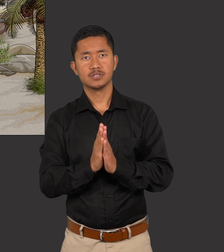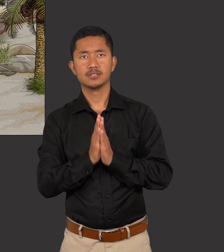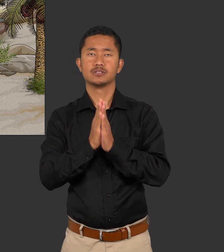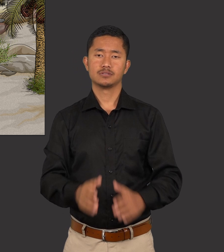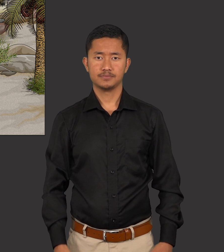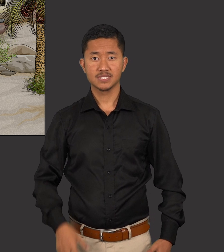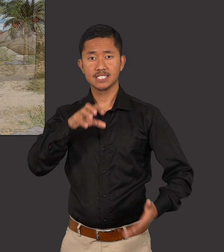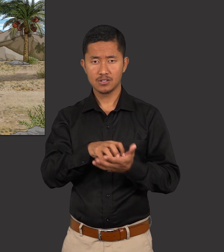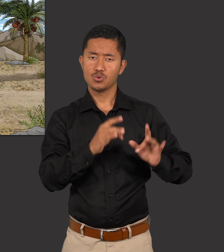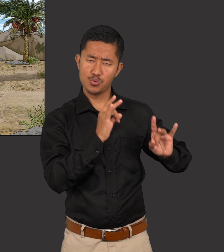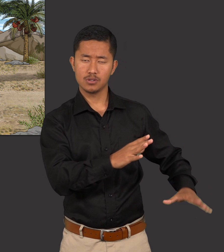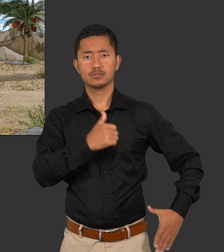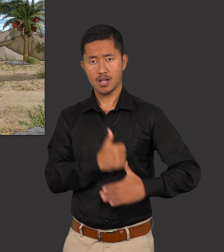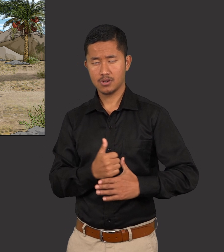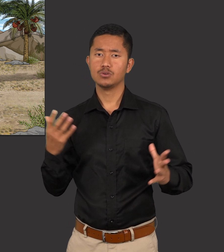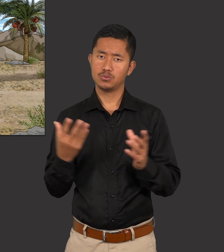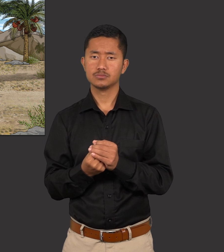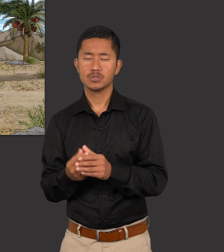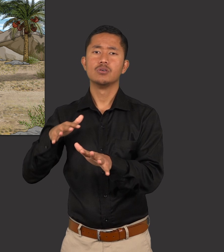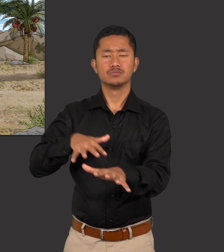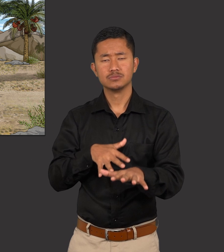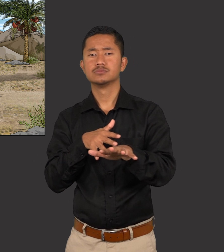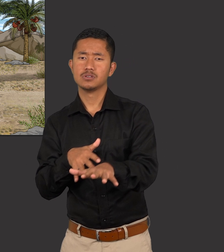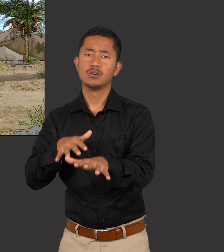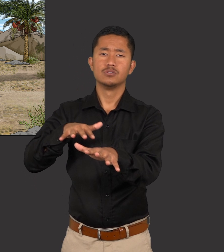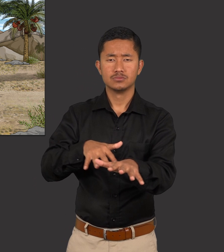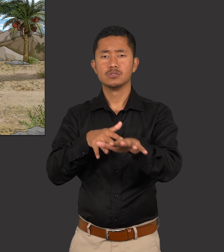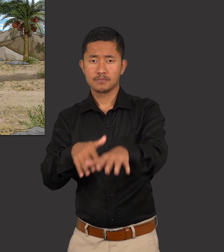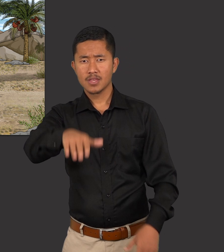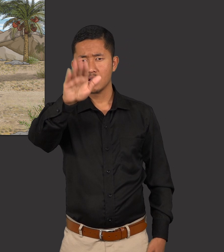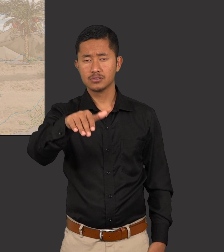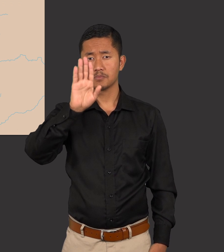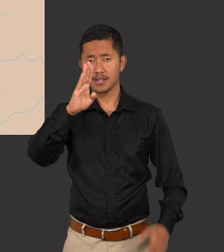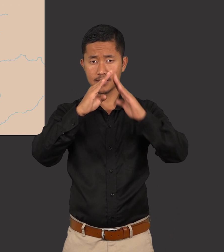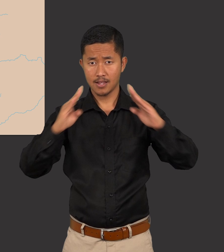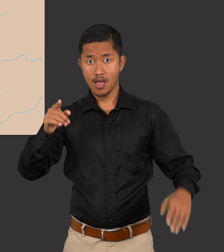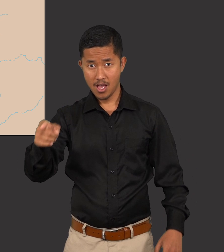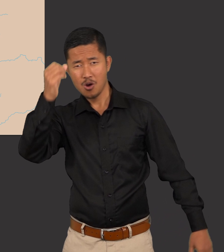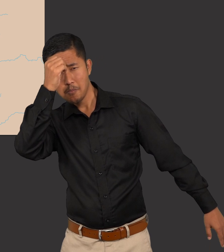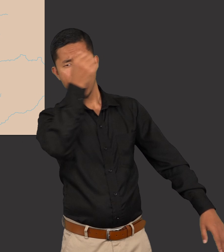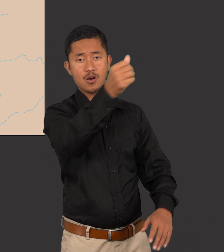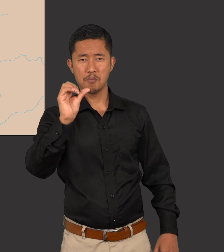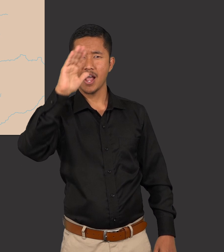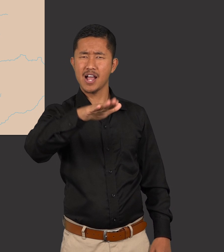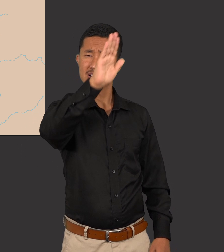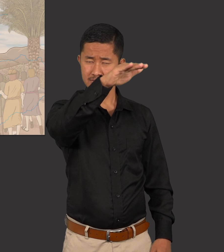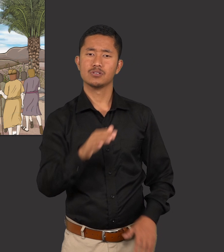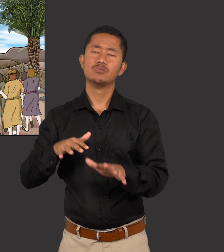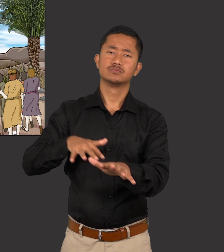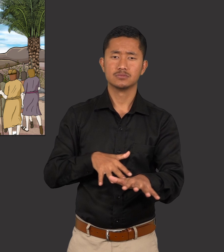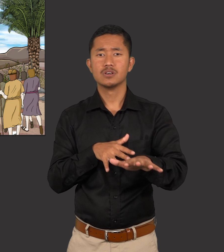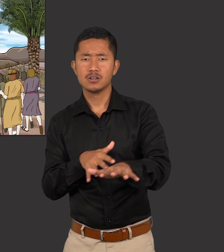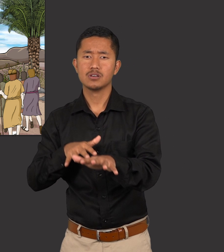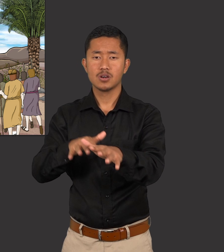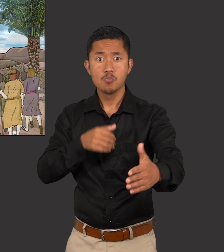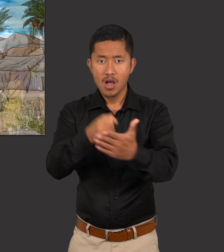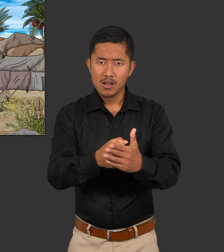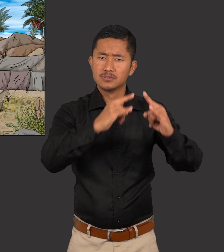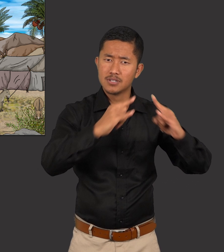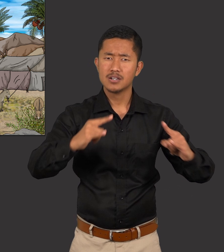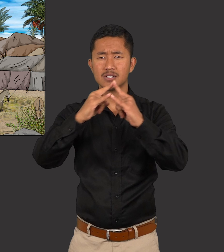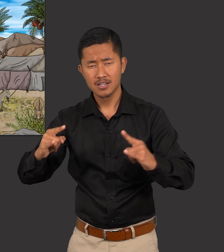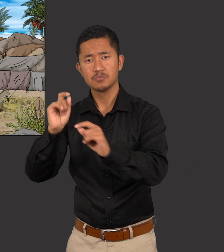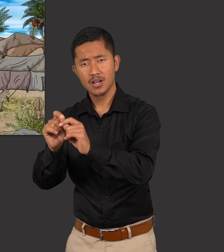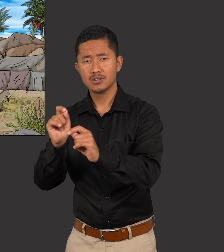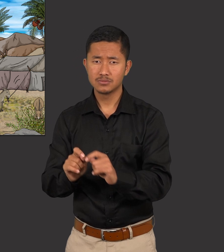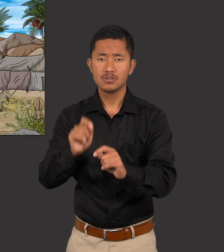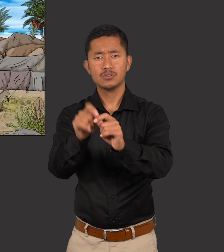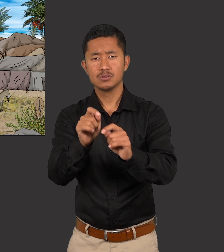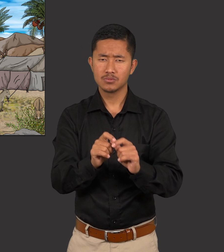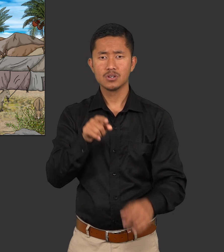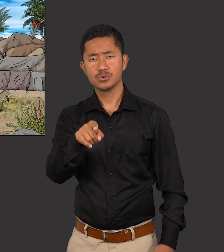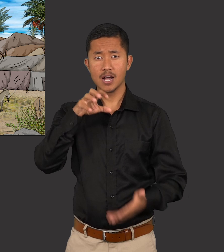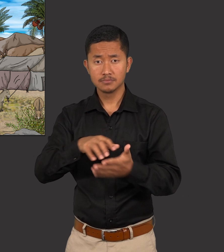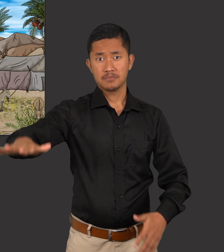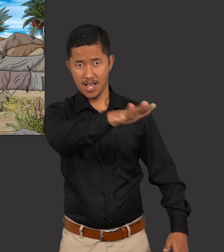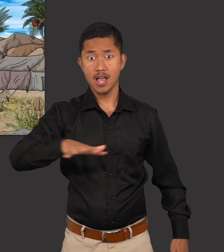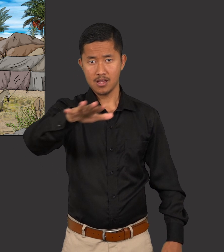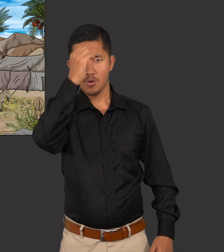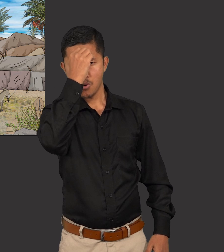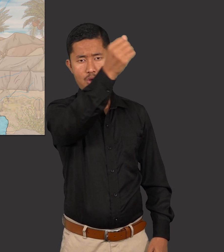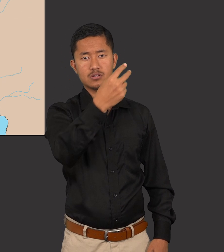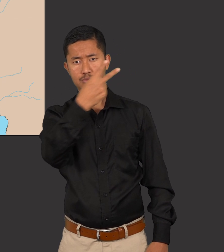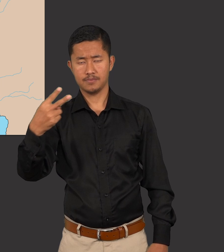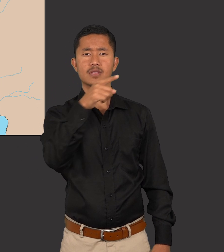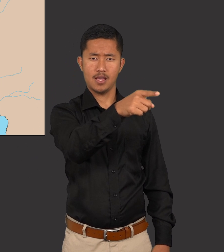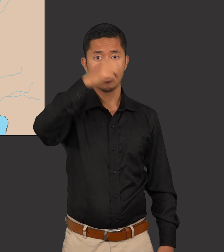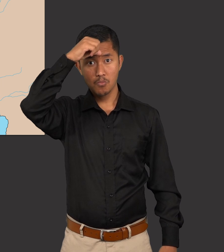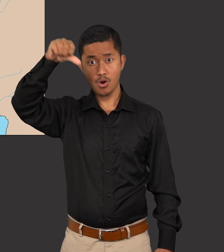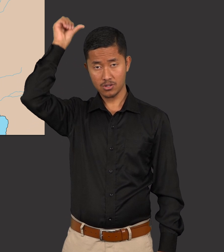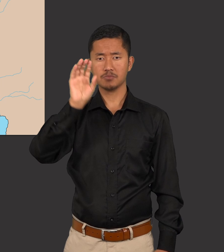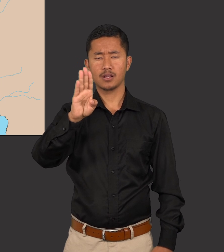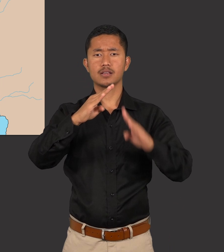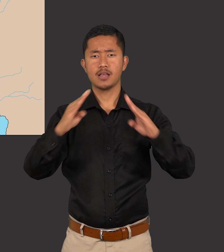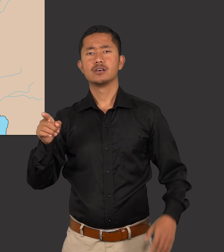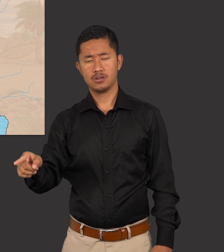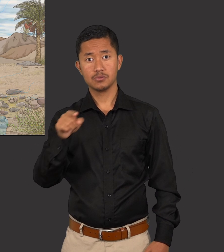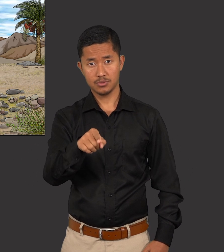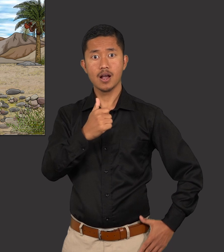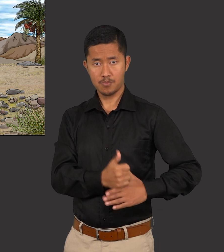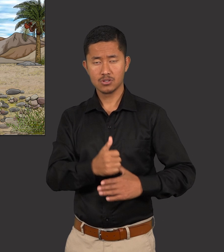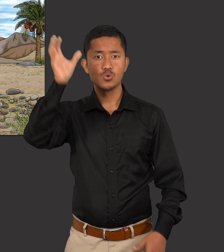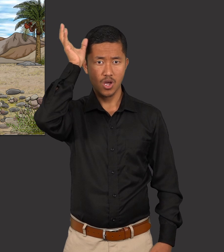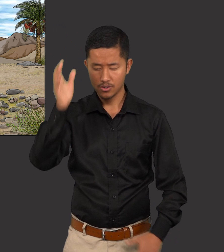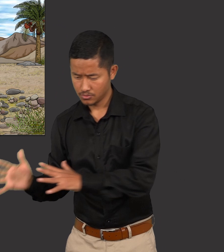From there Abram moved on to the hill country east of Bethel and pitched his tent, with Bethel to the west and Ai to the east.